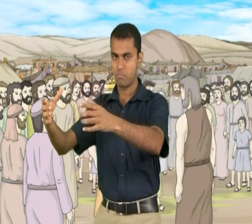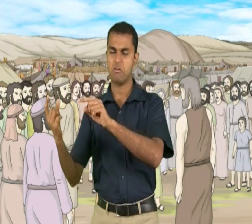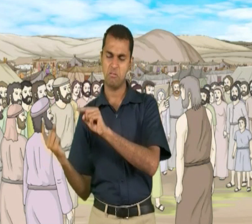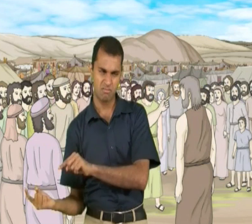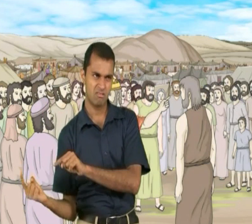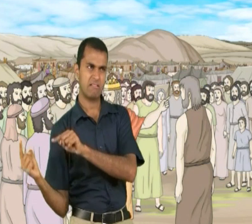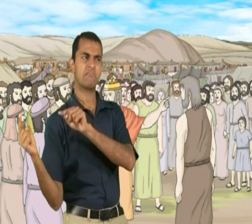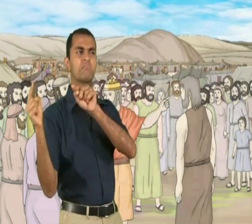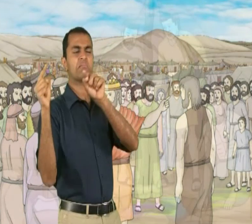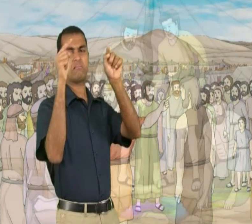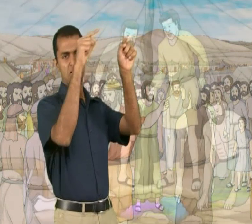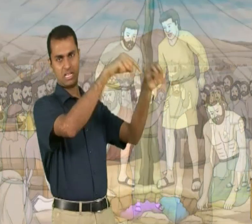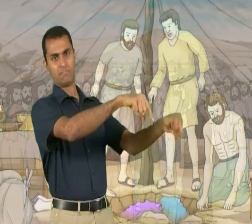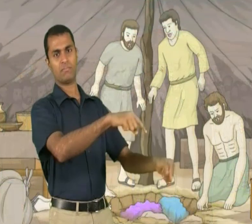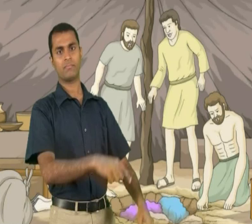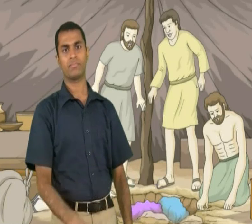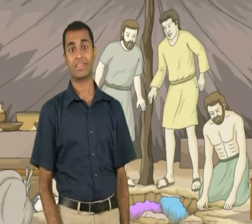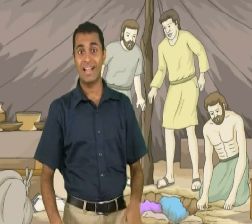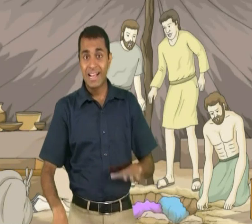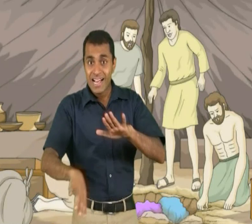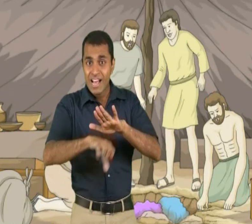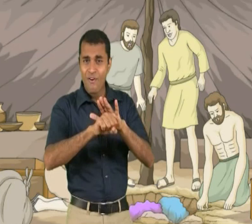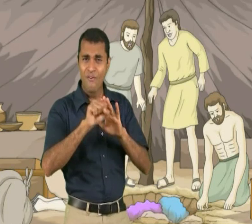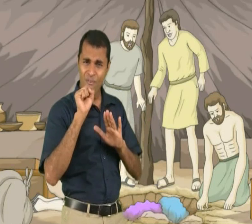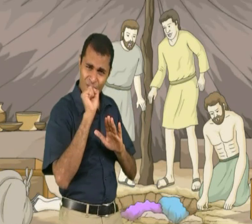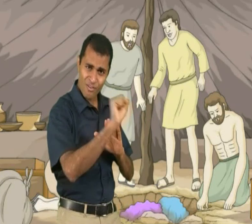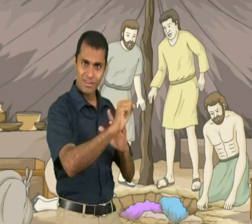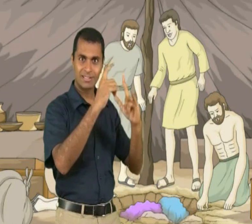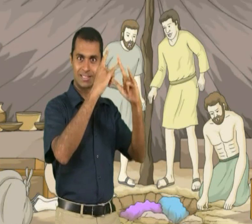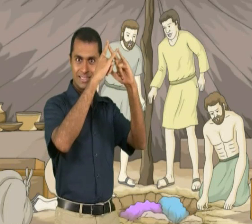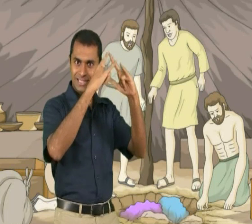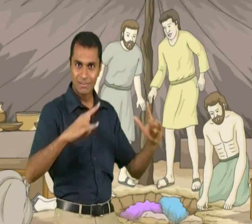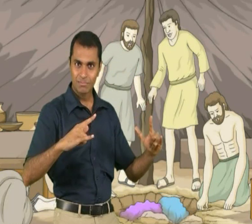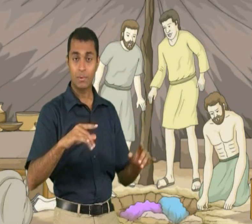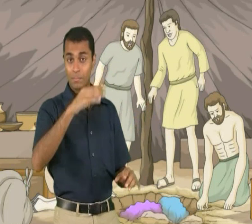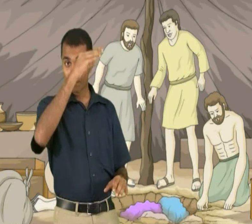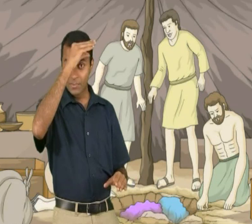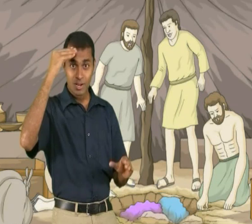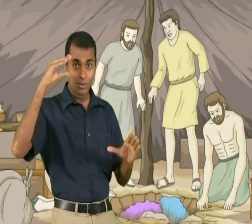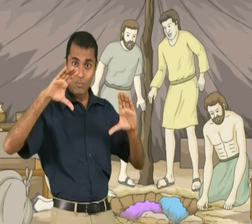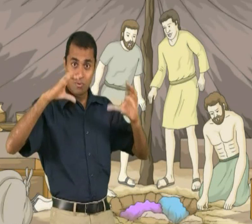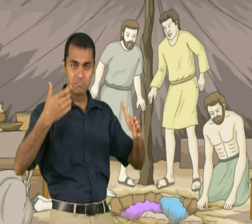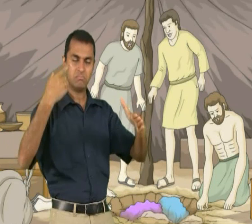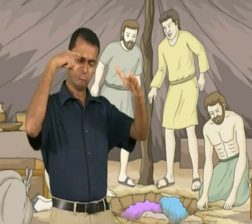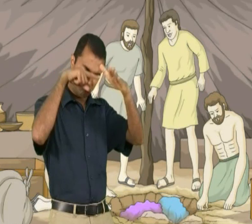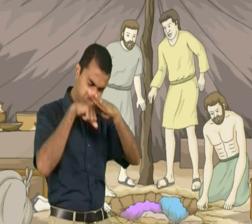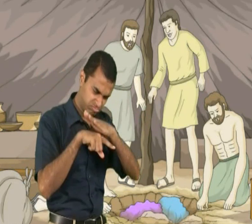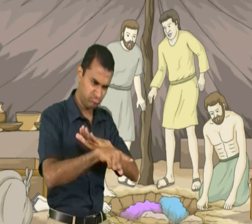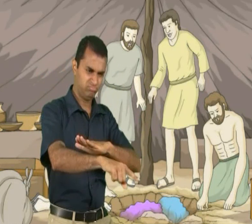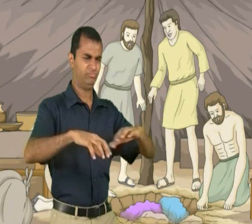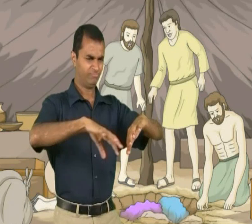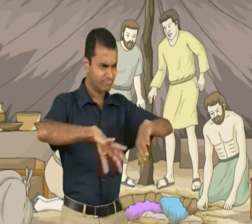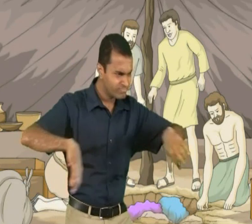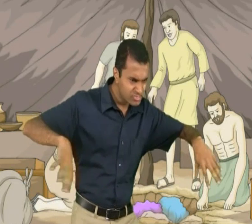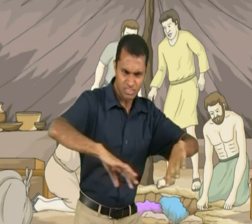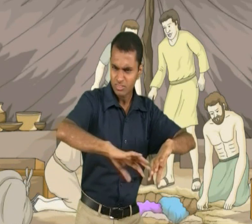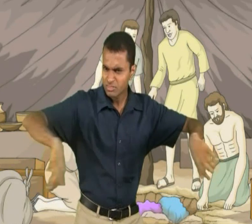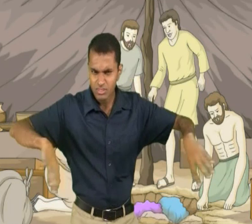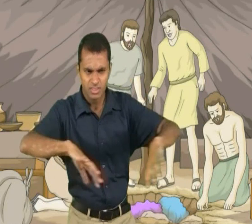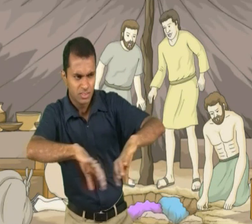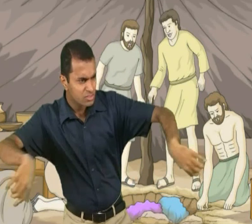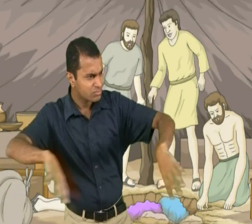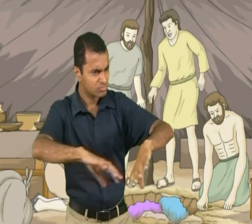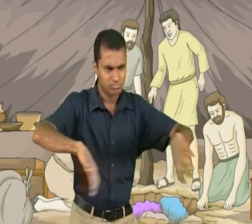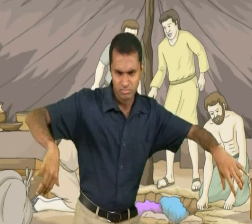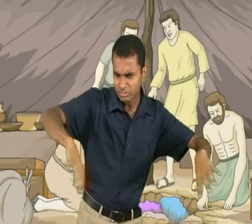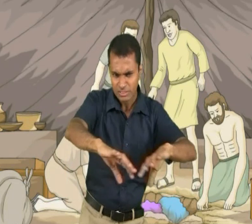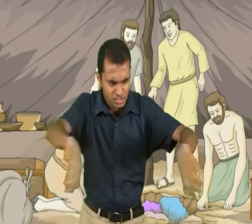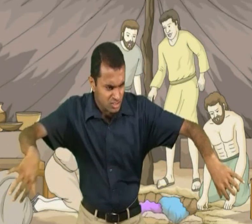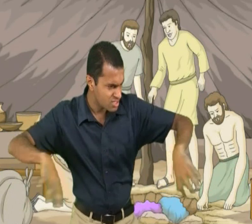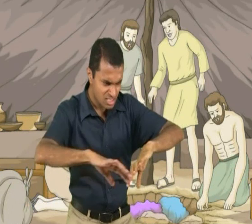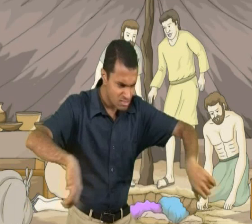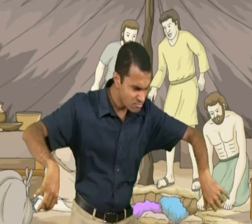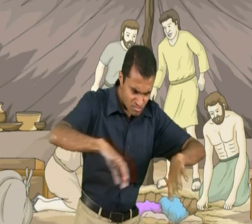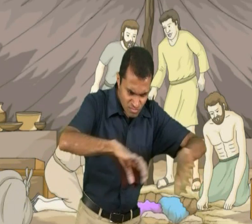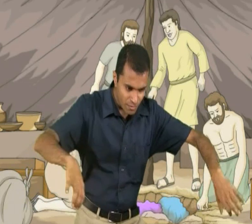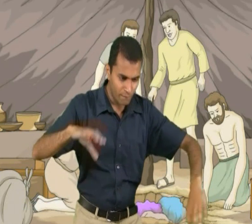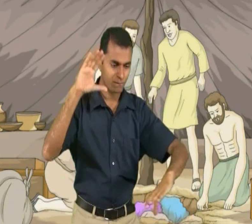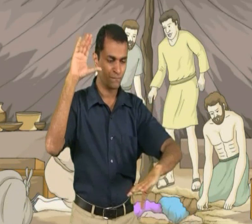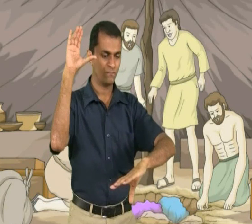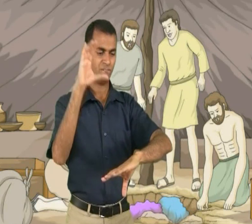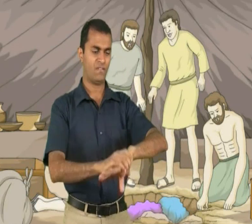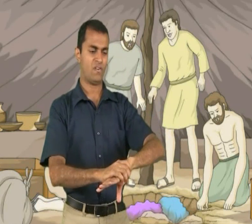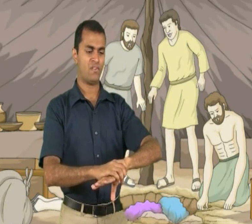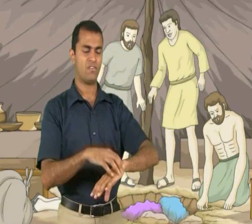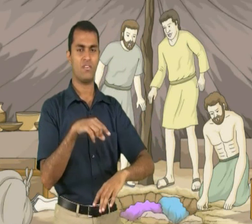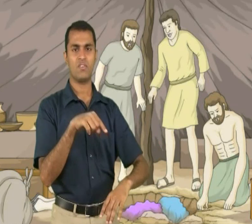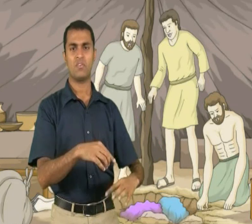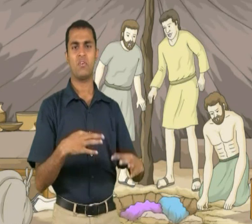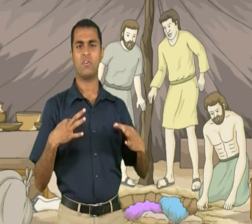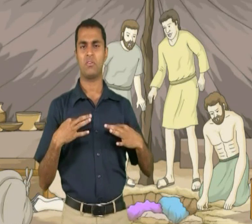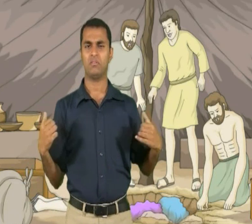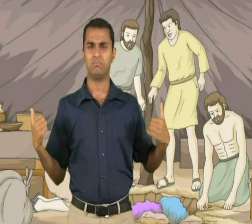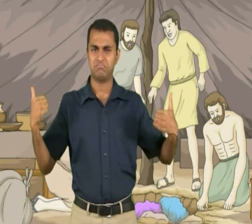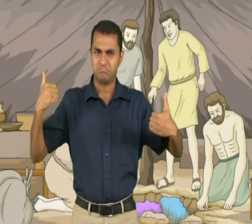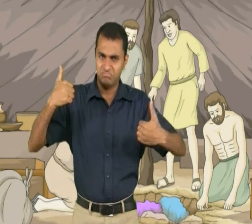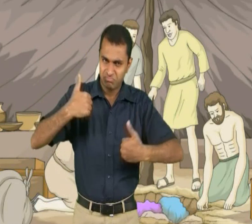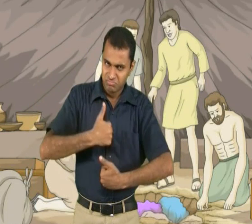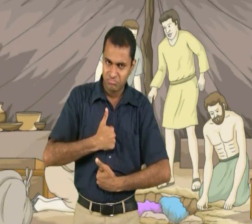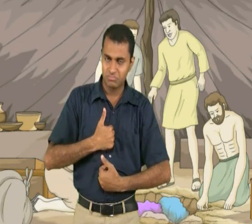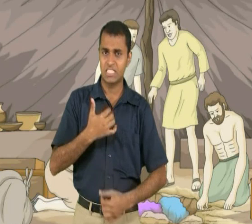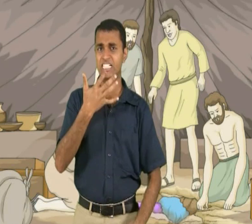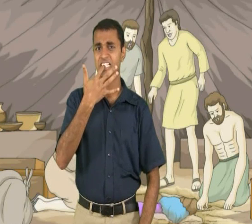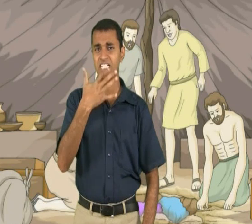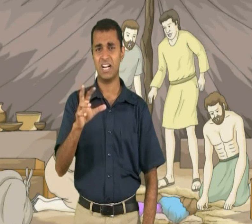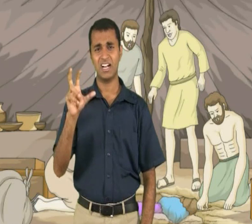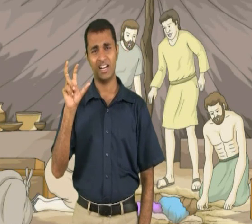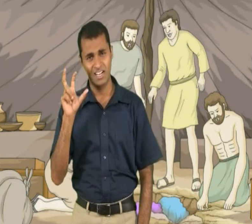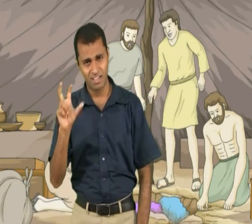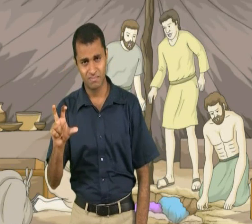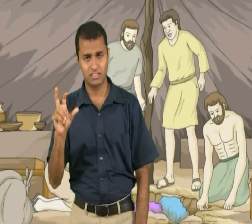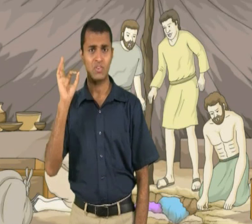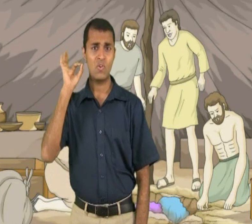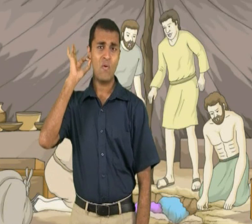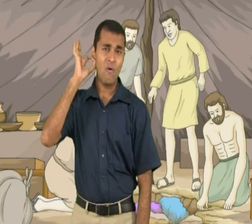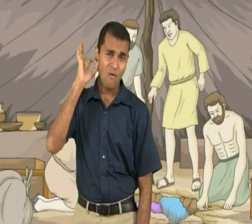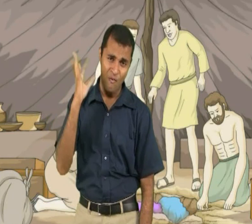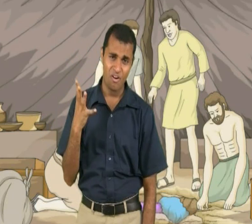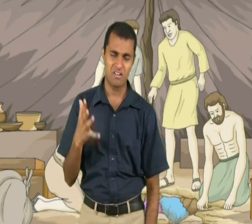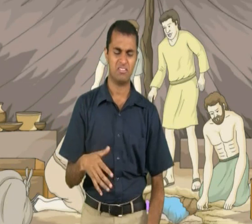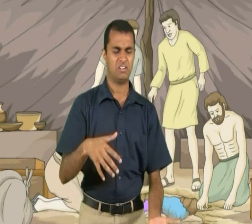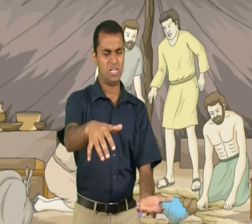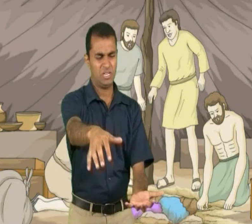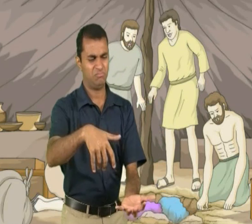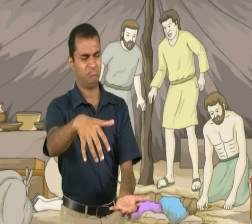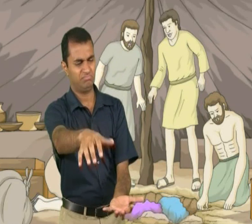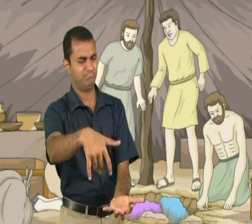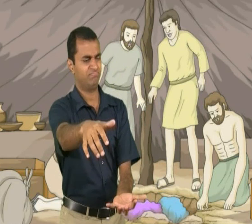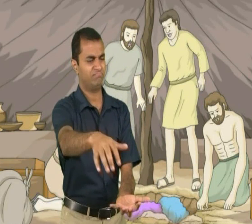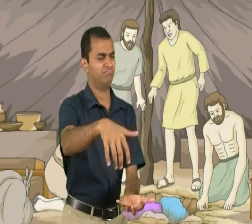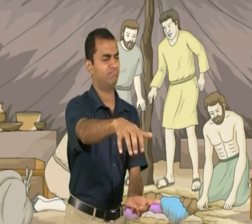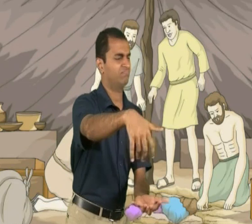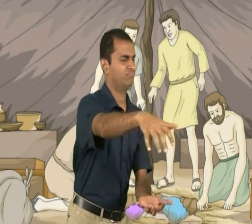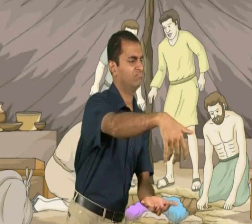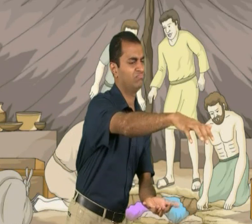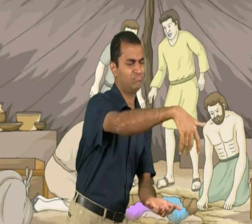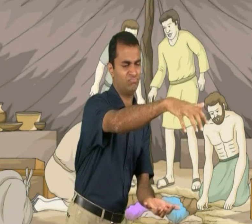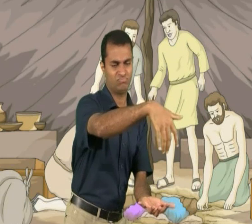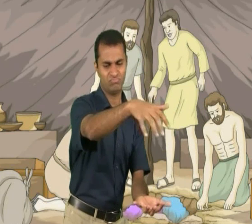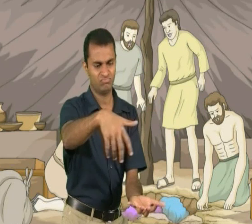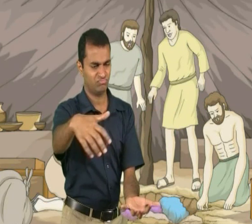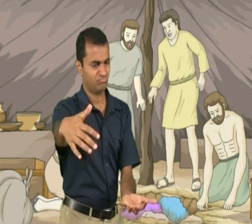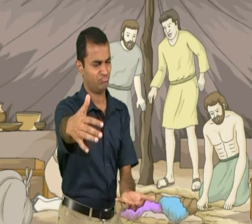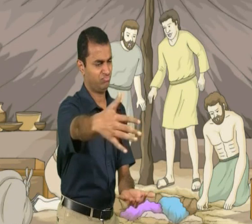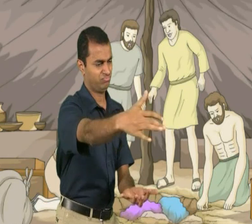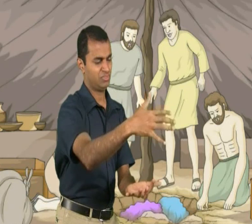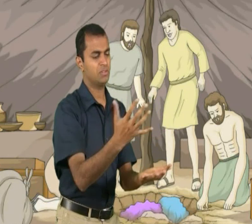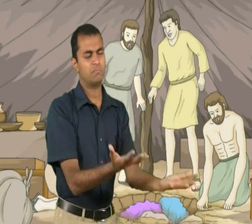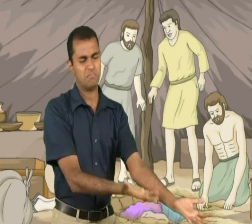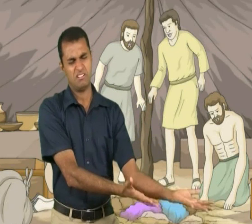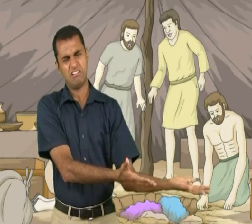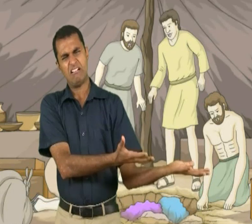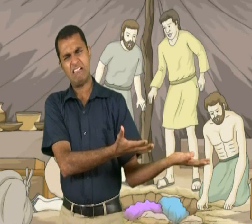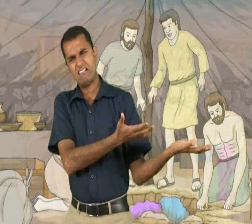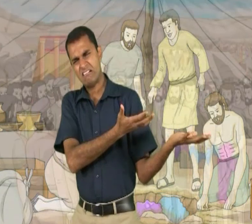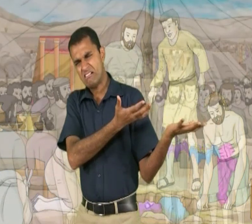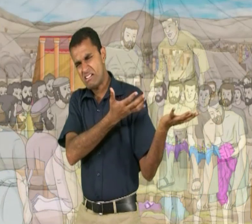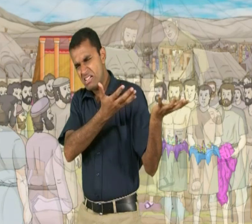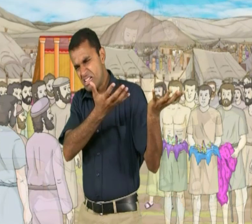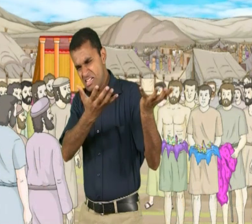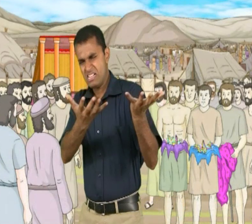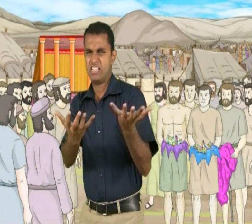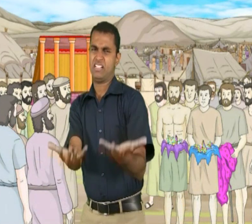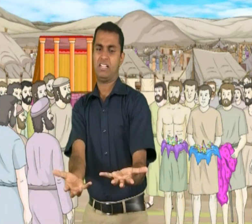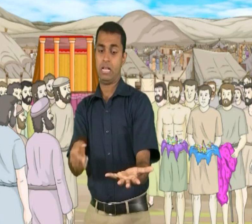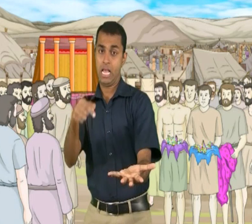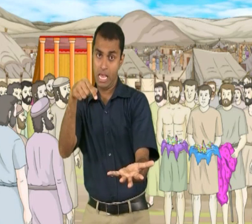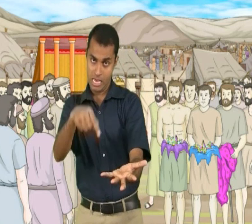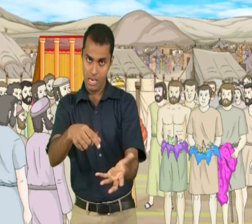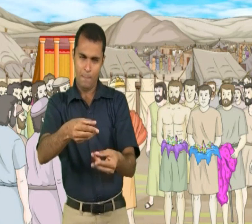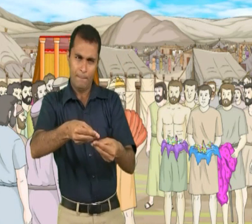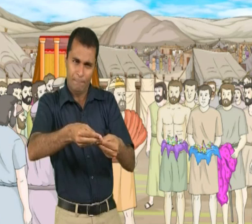So Joshua sent messengers who ran to the tent, and there it all was, hidden in his tent, with the silver underneath.